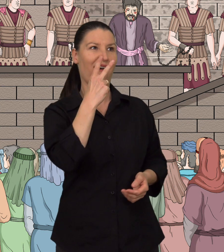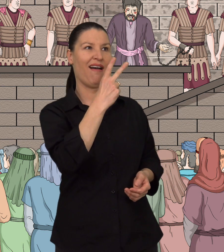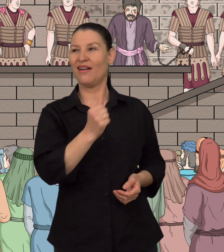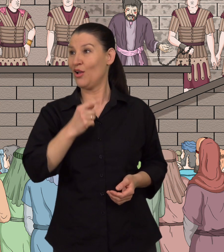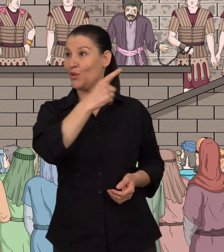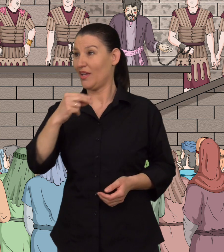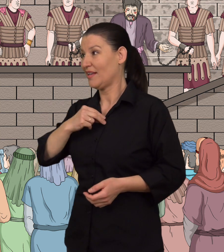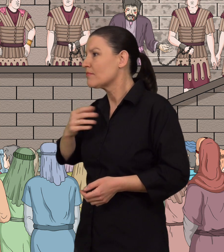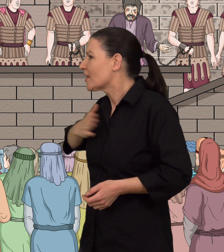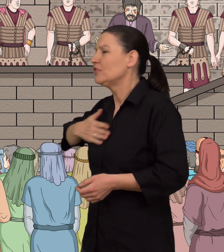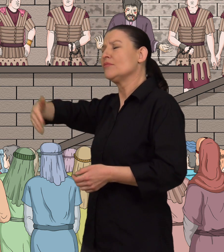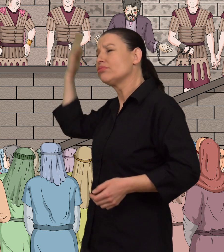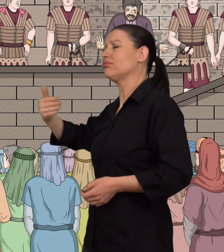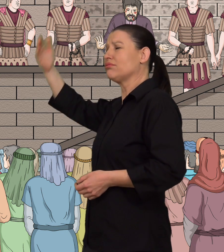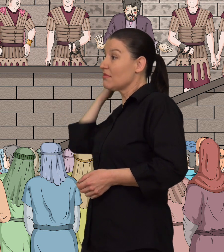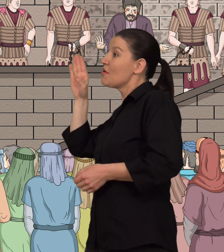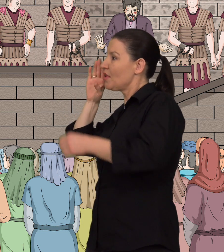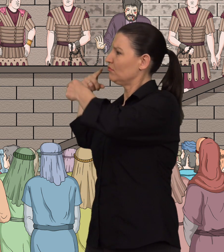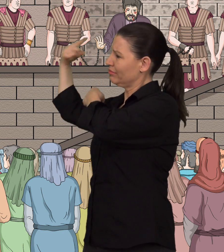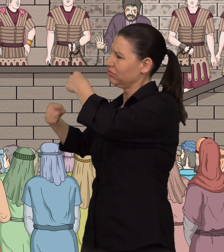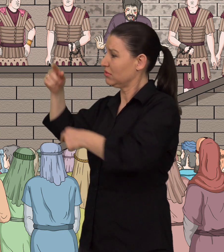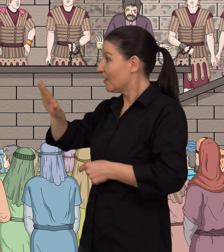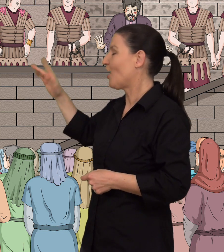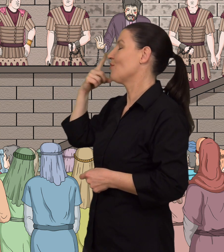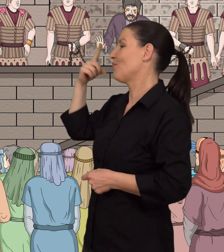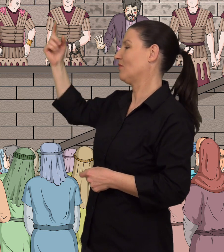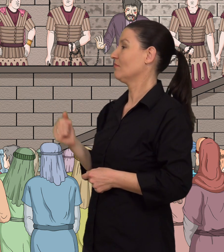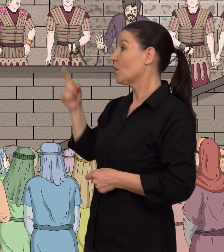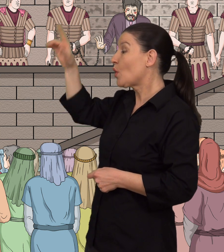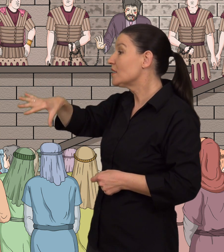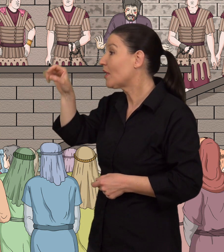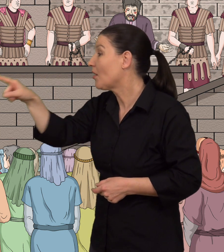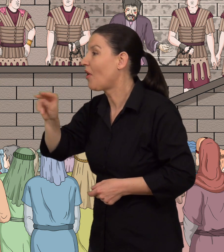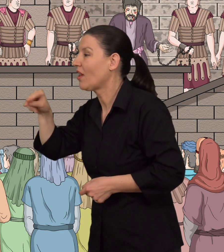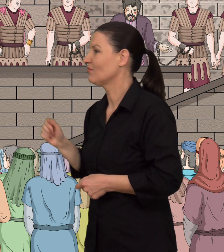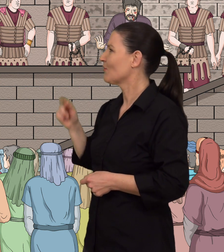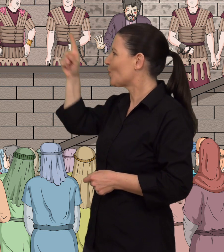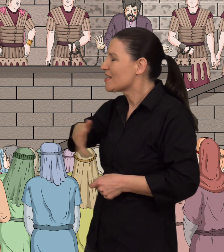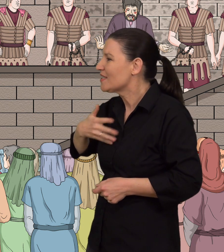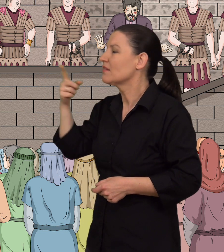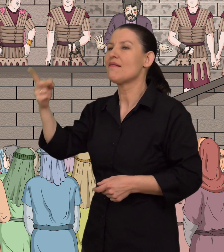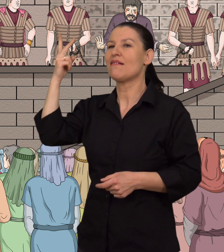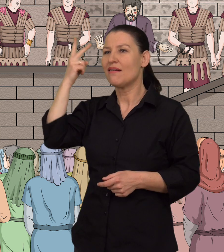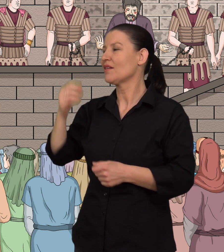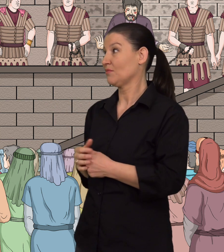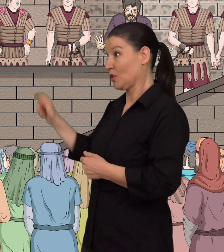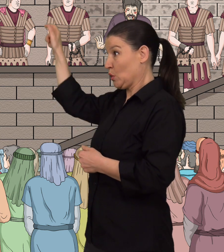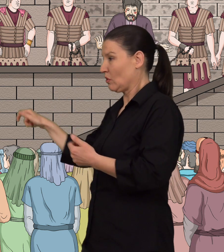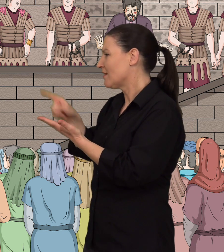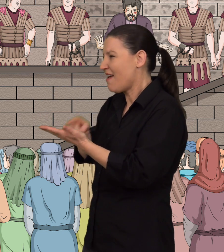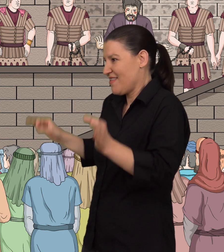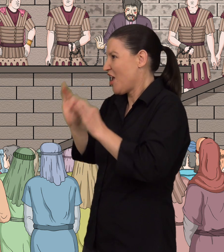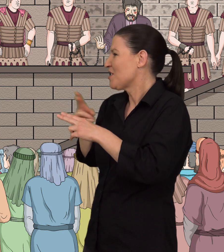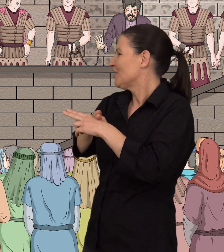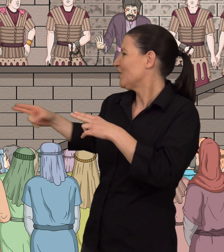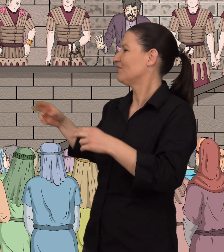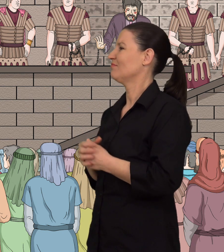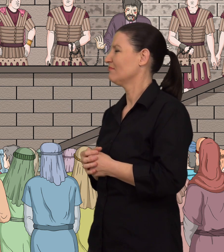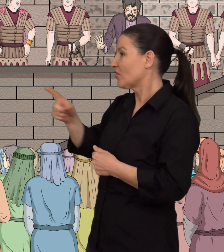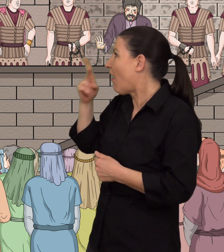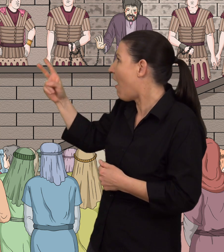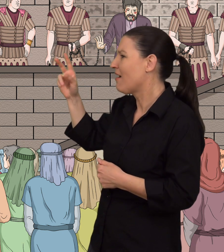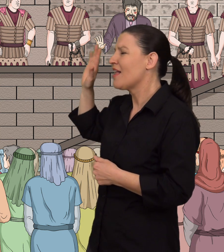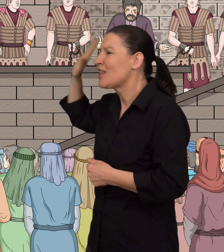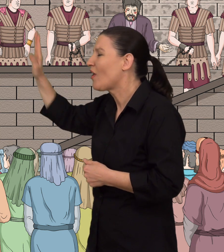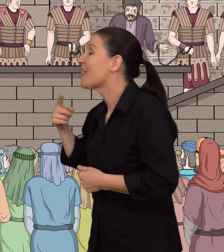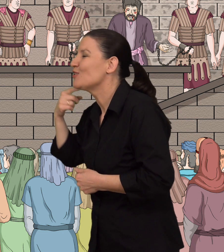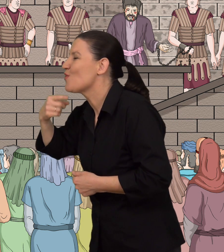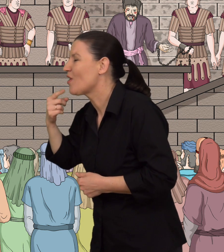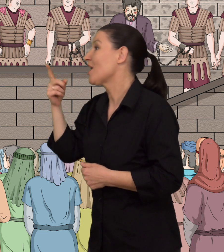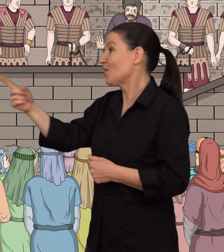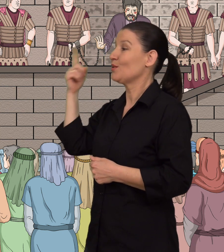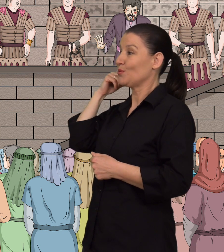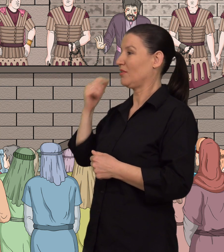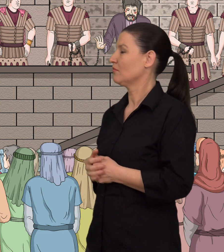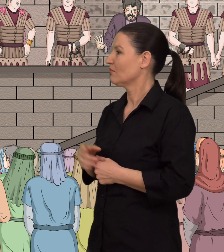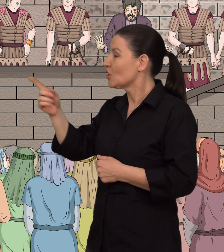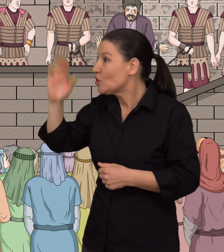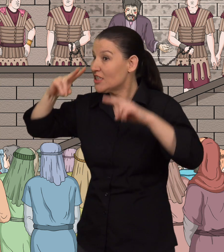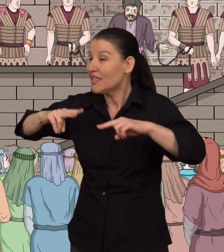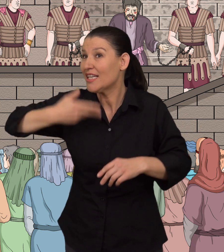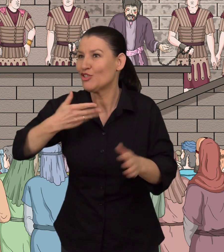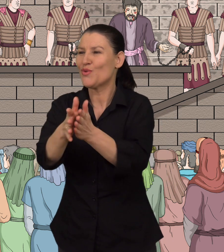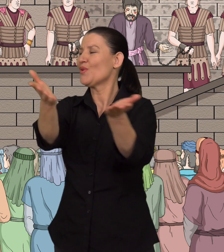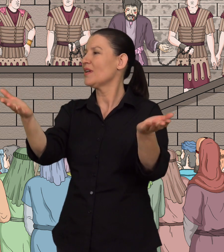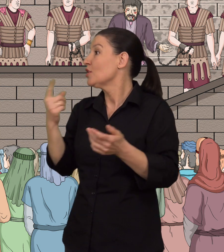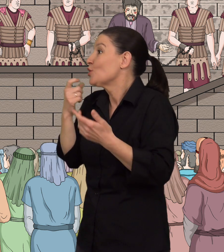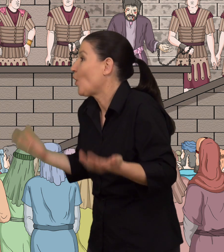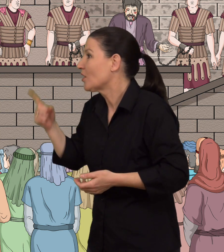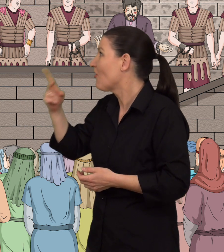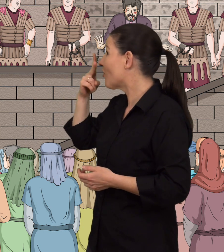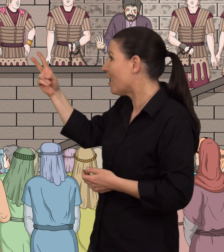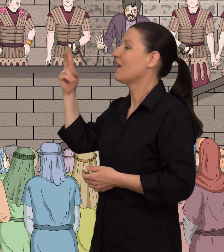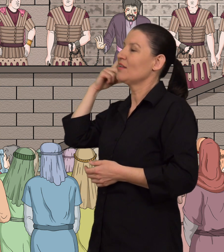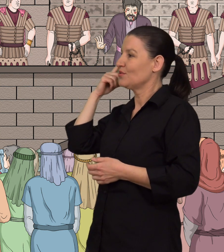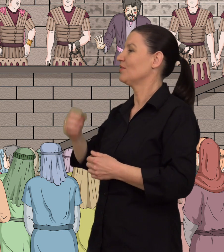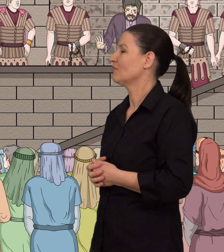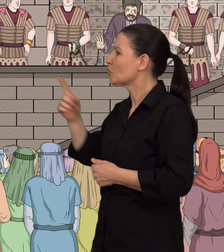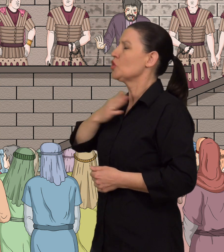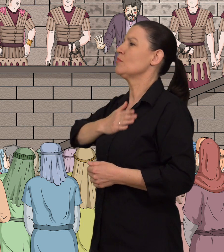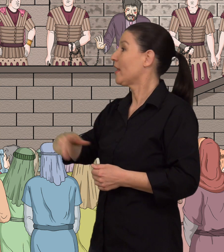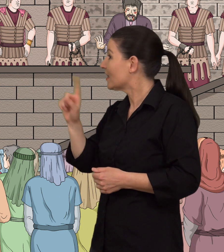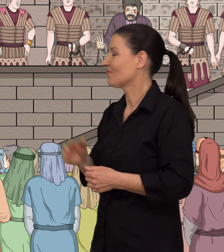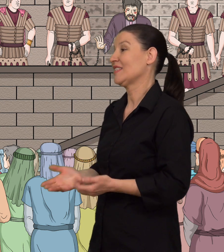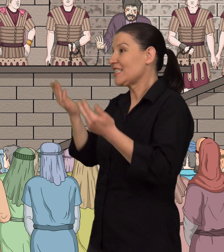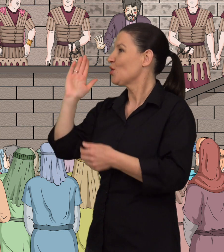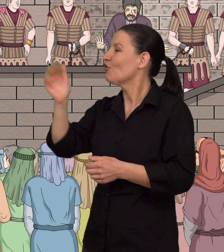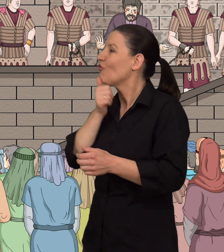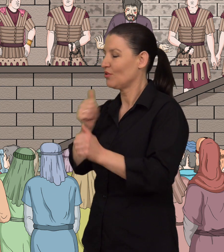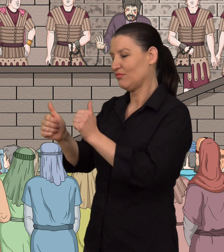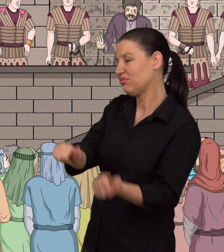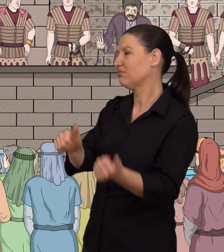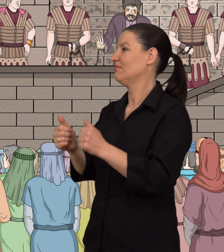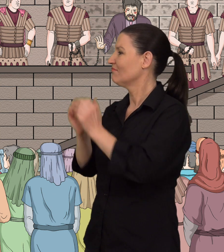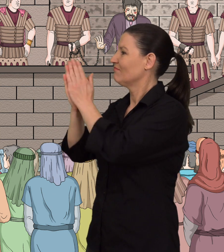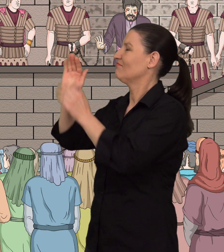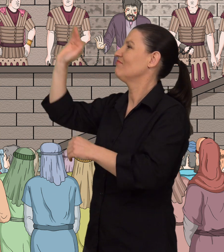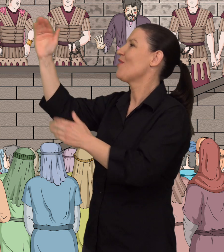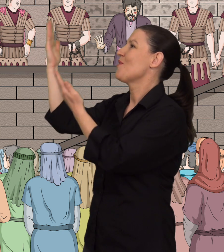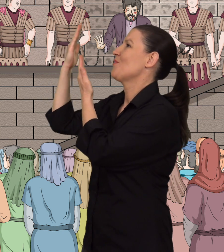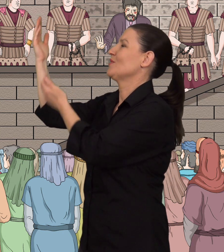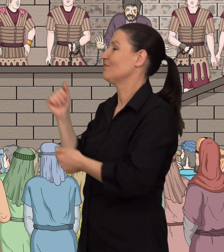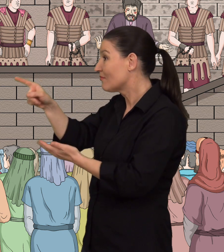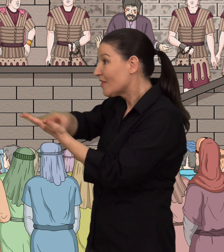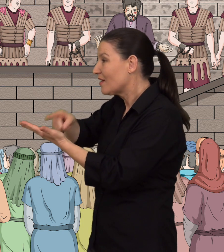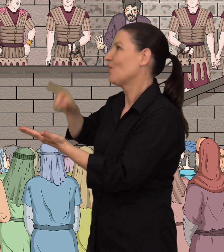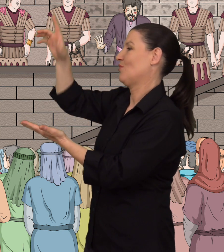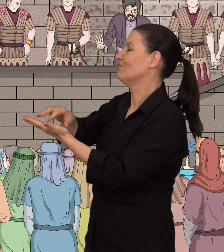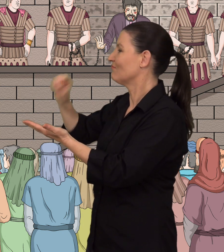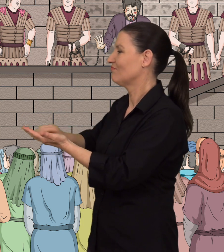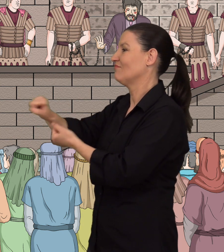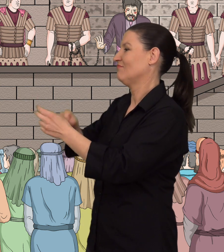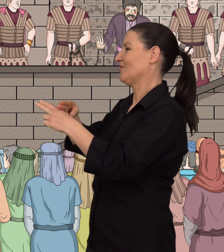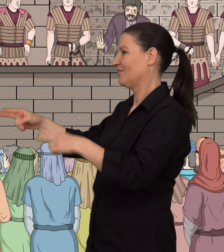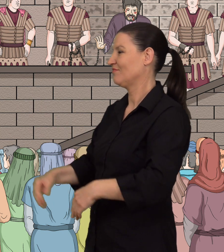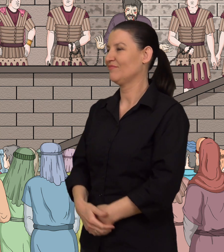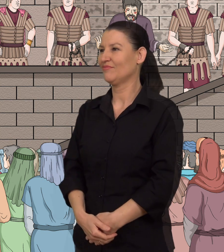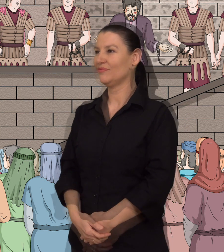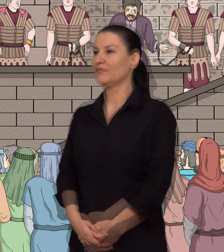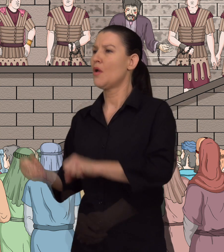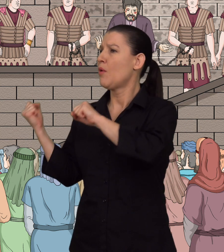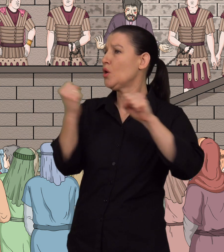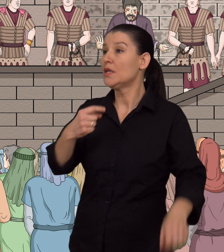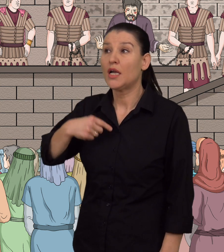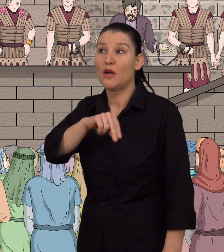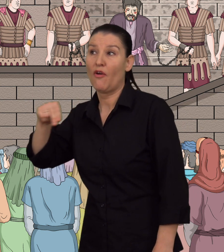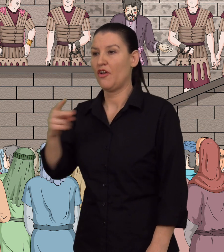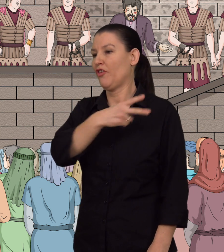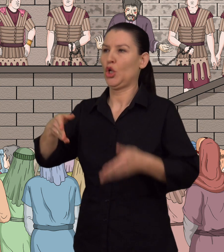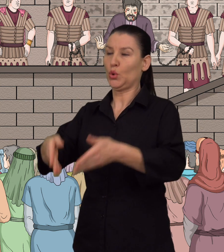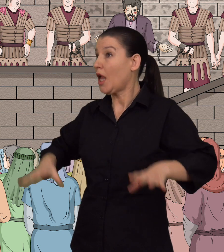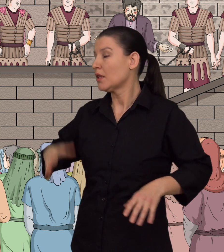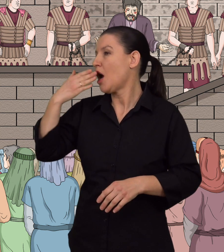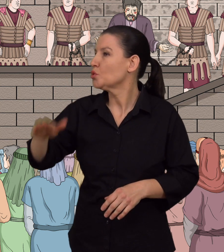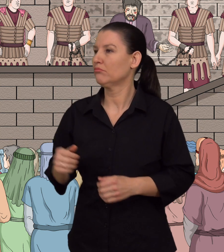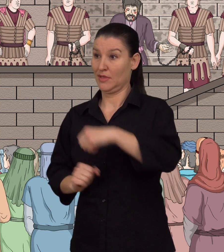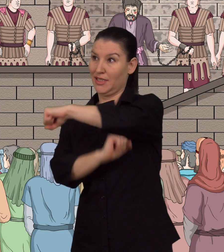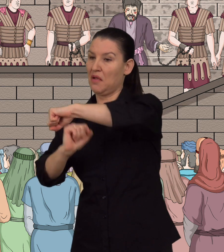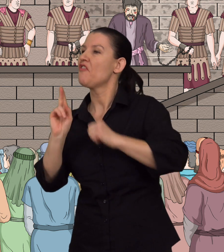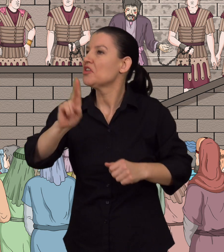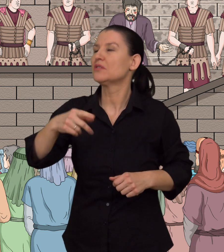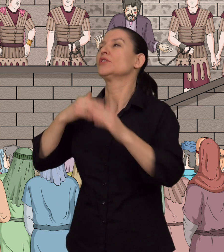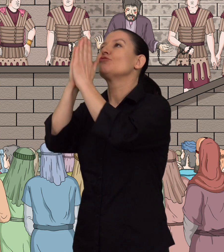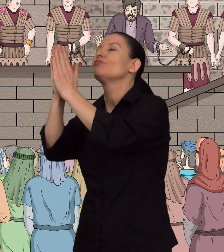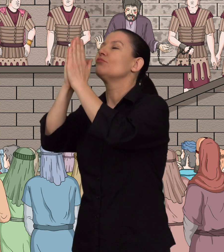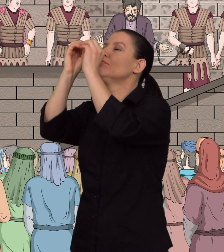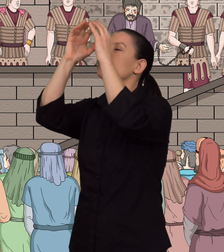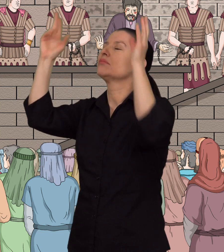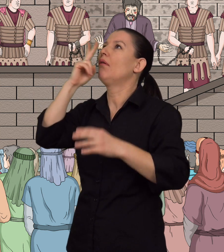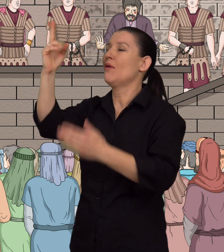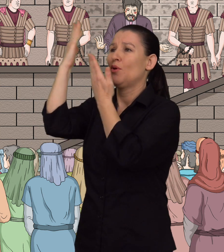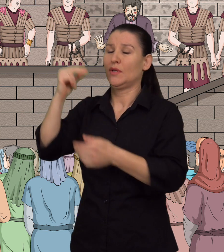Then he said, ‘The God of our fathers has appointed you to know His will, and to see the Righteous One, and to hear His voice. You will be His witness to everyone of what you have seen and heard. And now what are you waiting for? Get up, be baptized, and wash your sins away, calling on His name.’